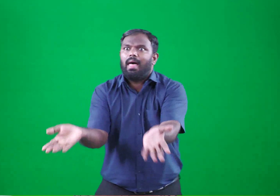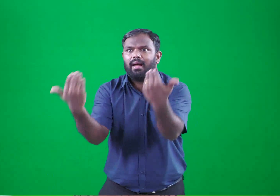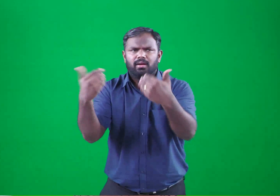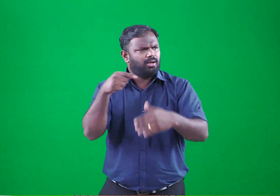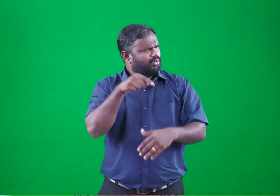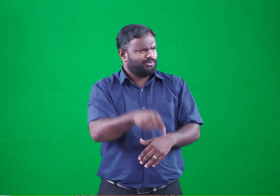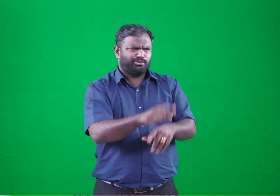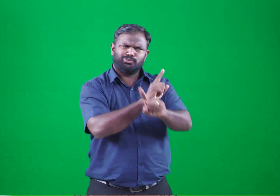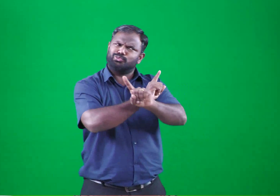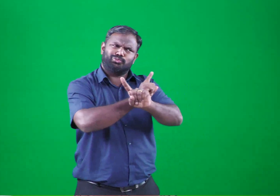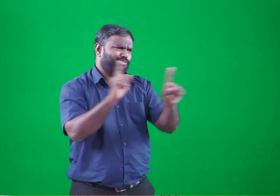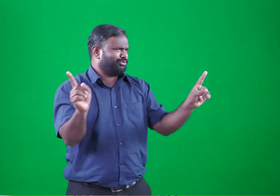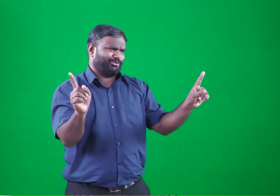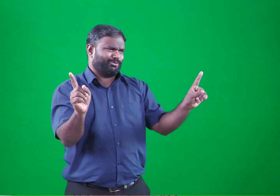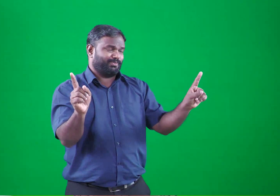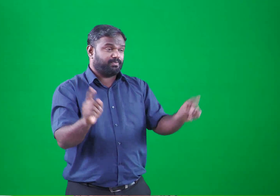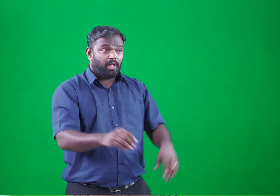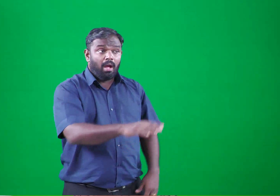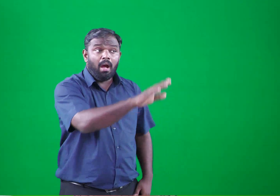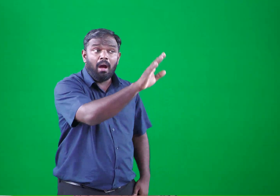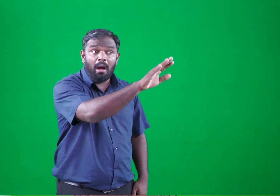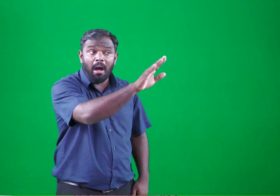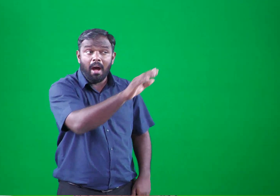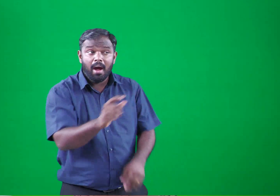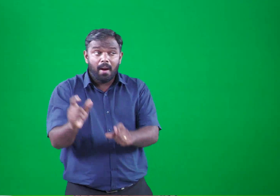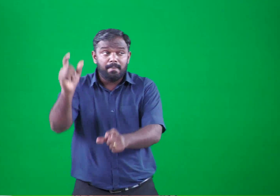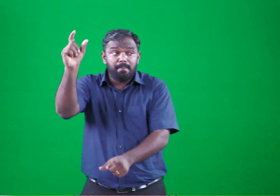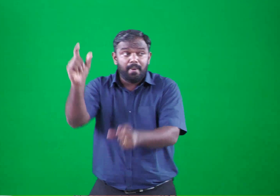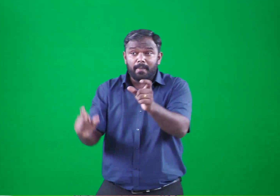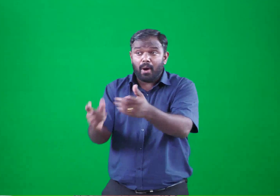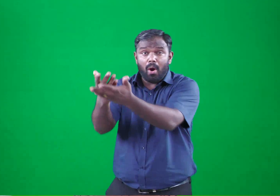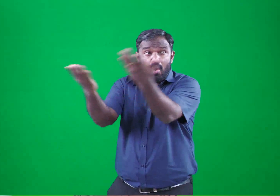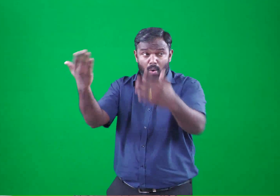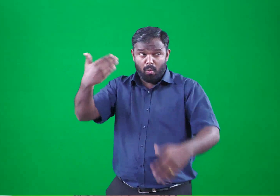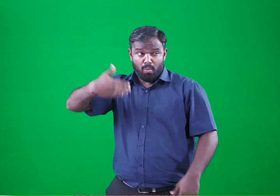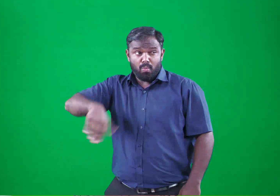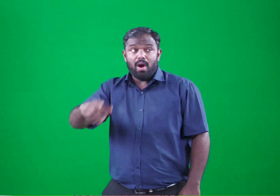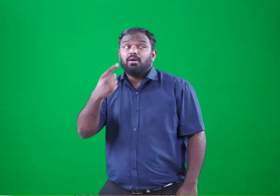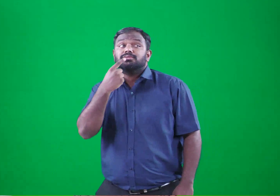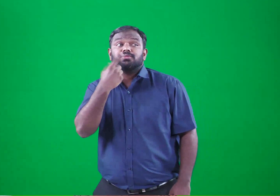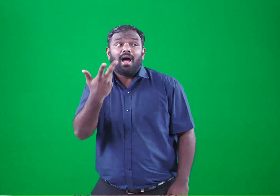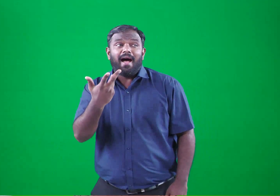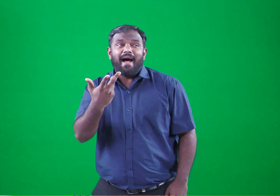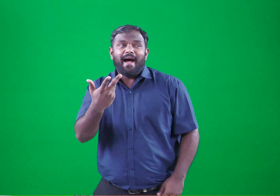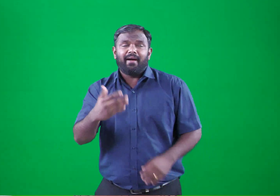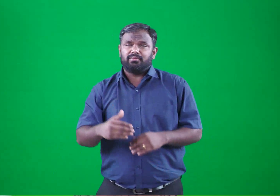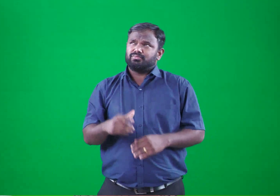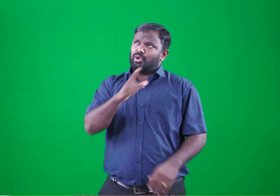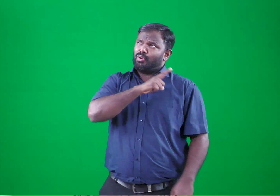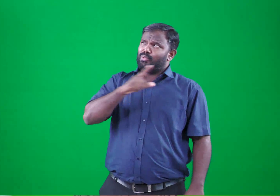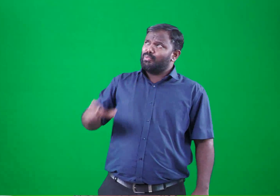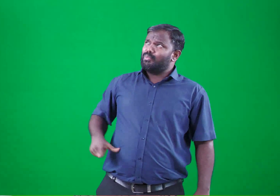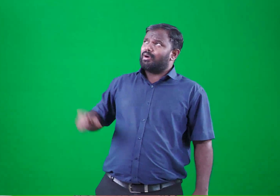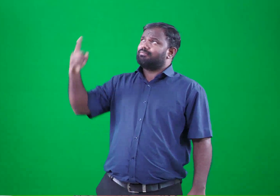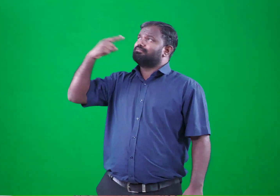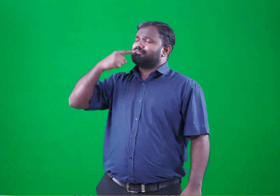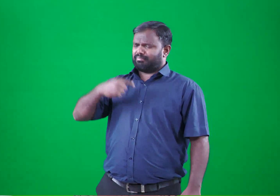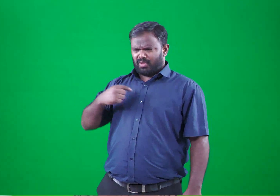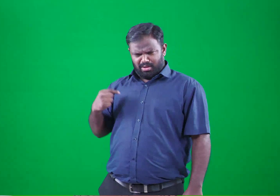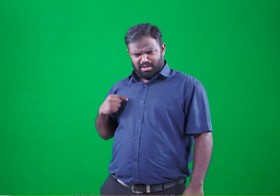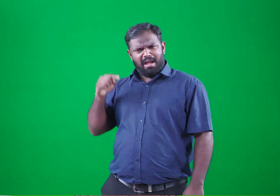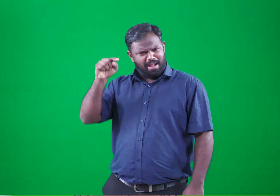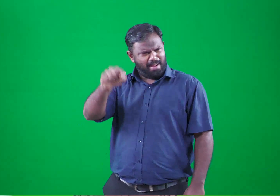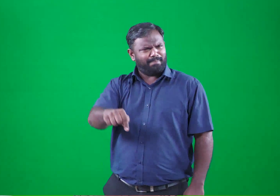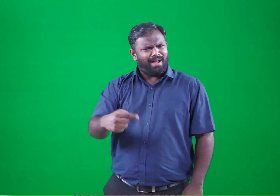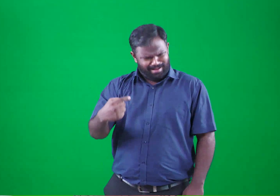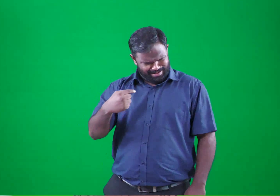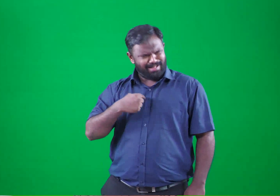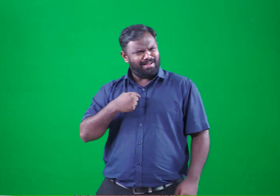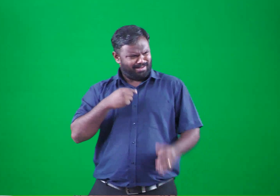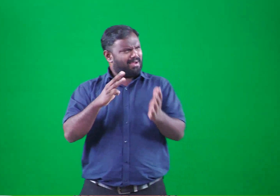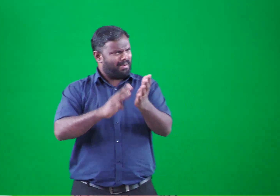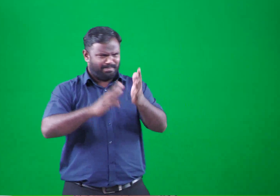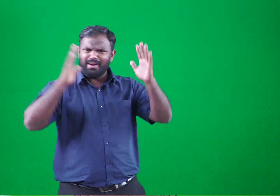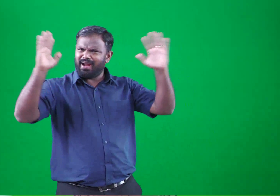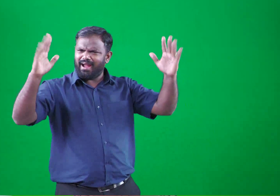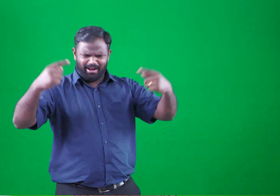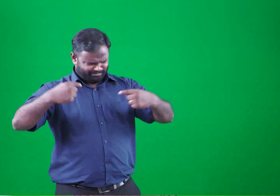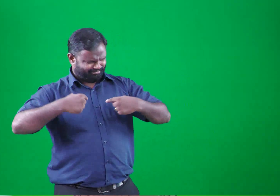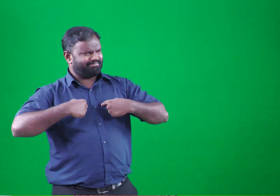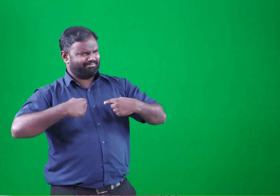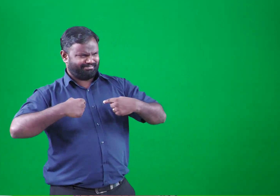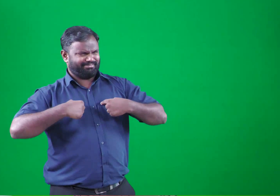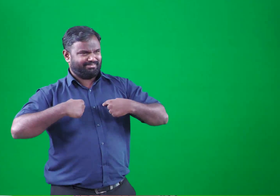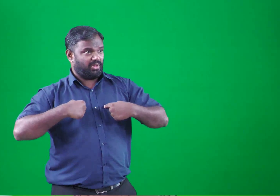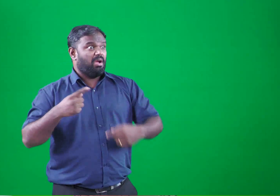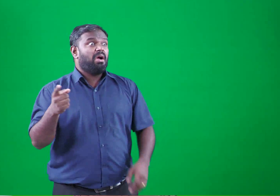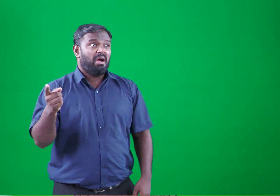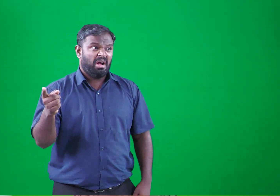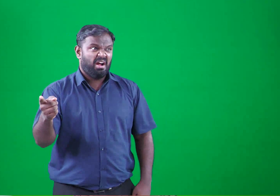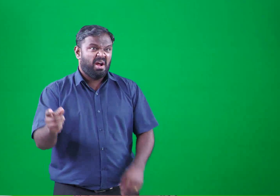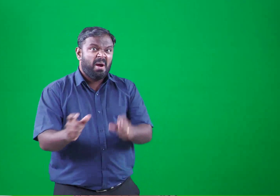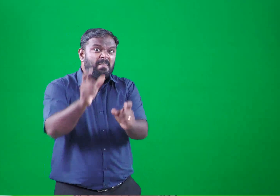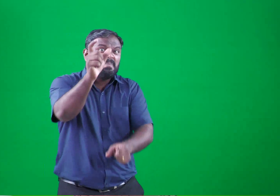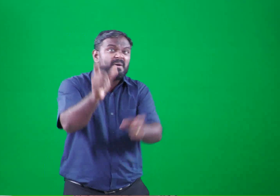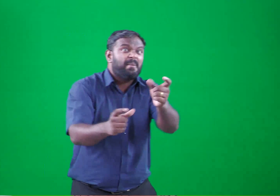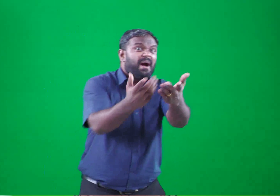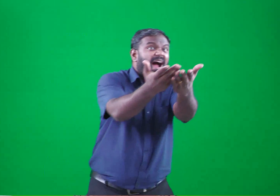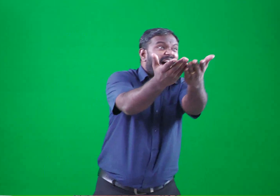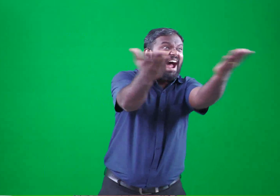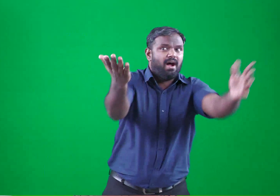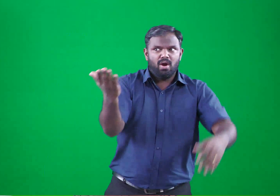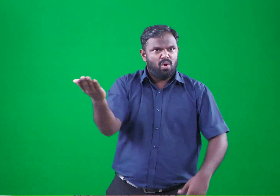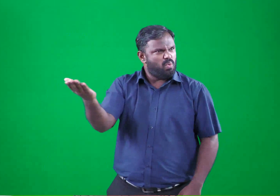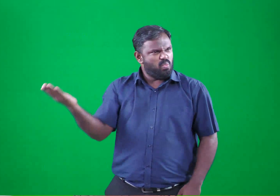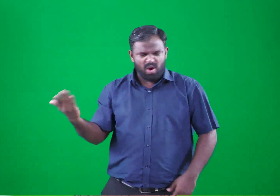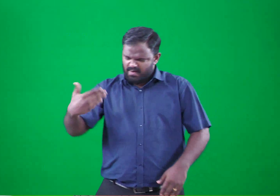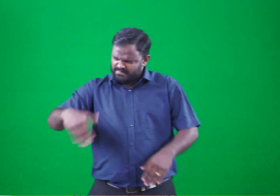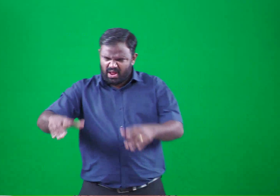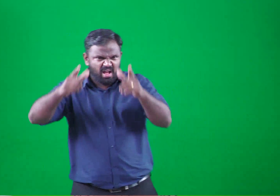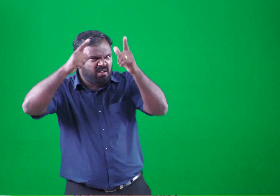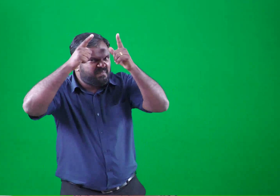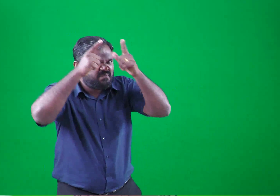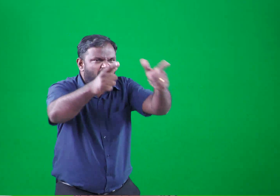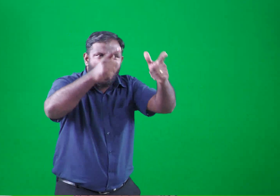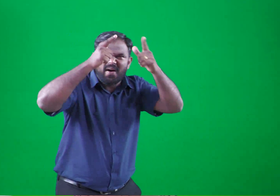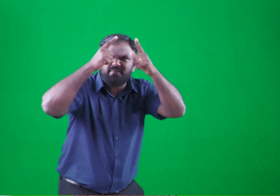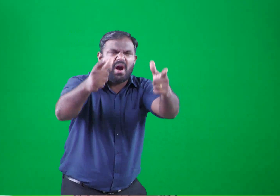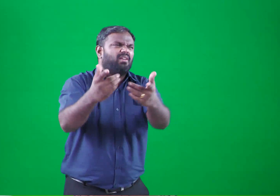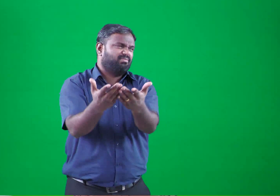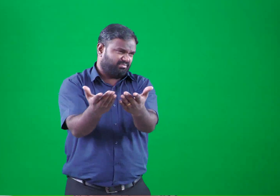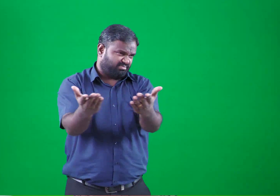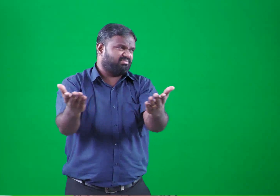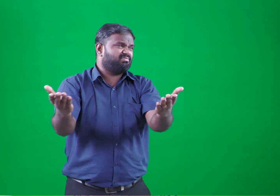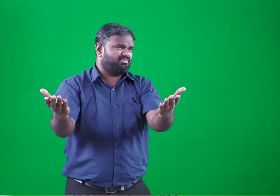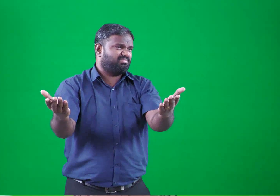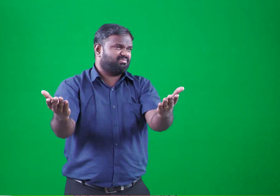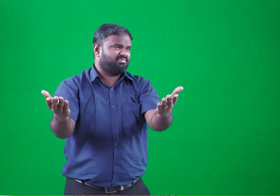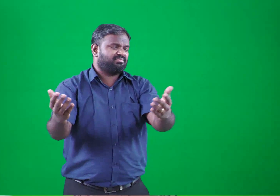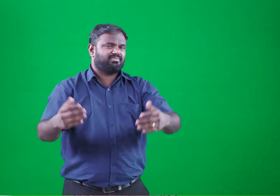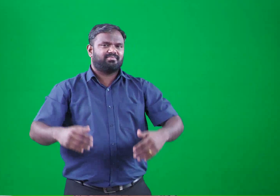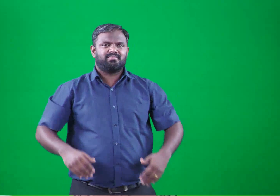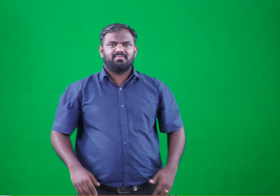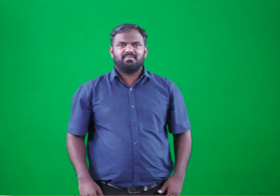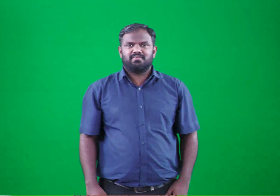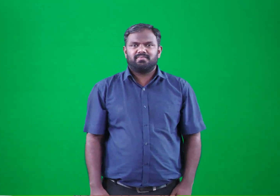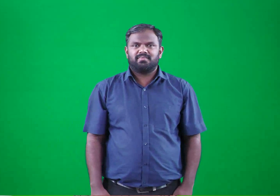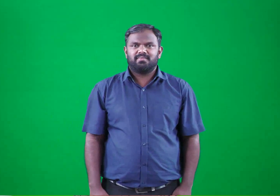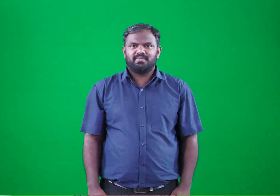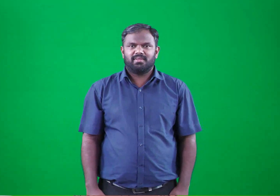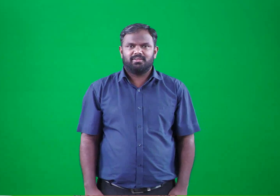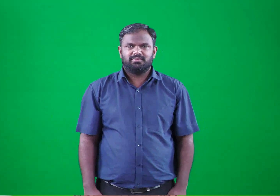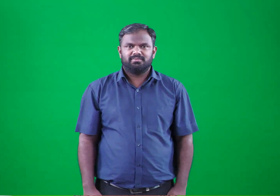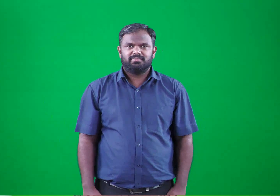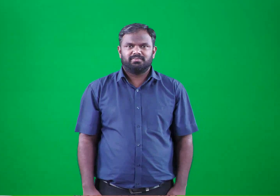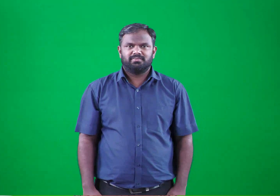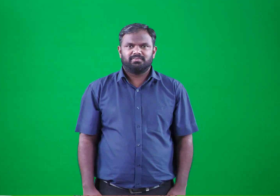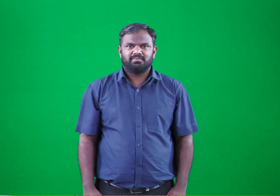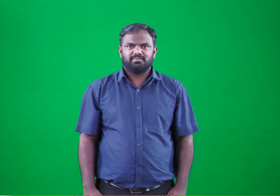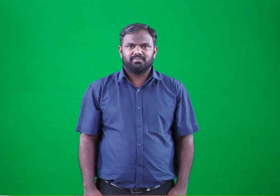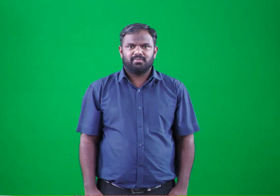Many will come in My name, claiming, ' I am He,' and will deceive many.